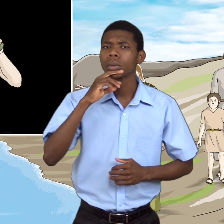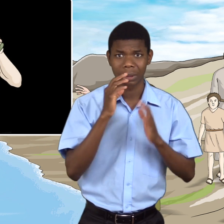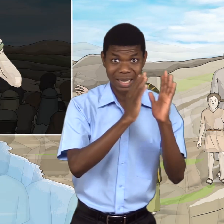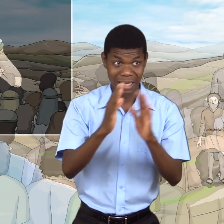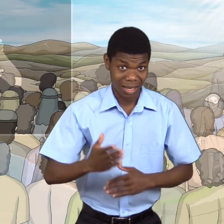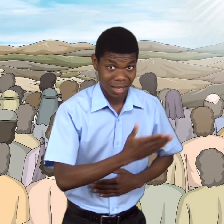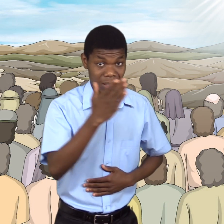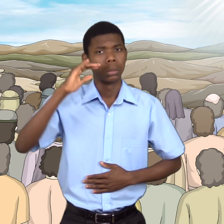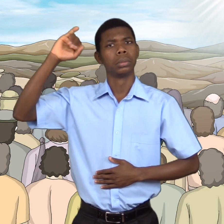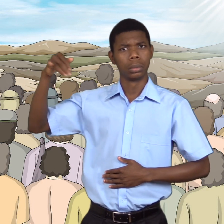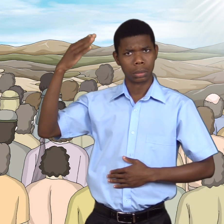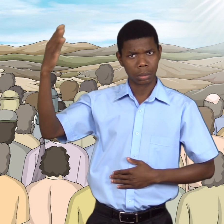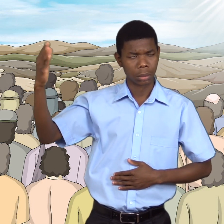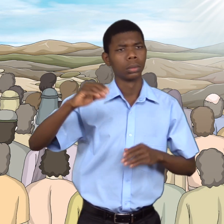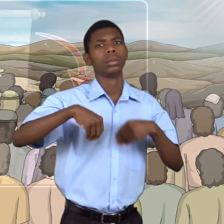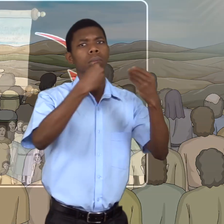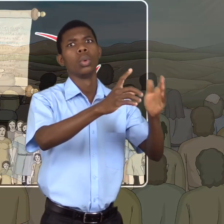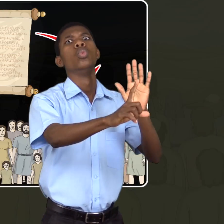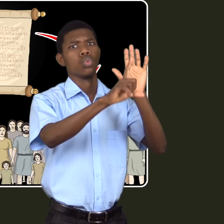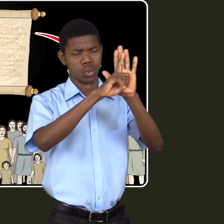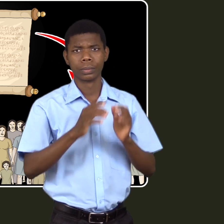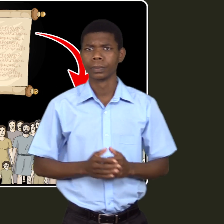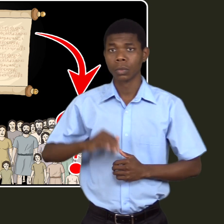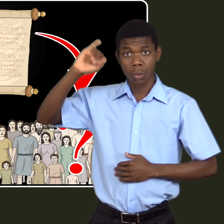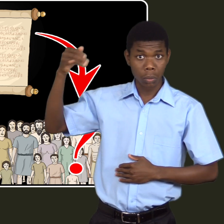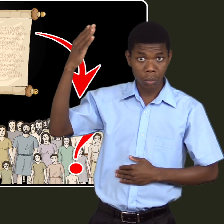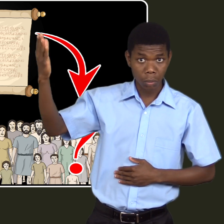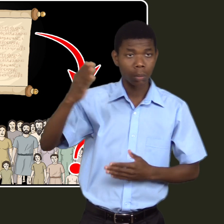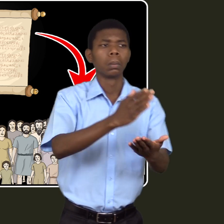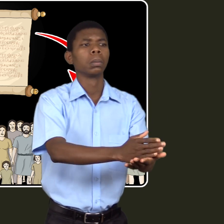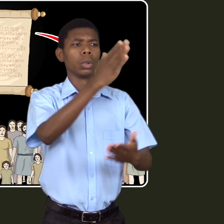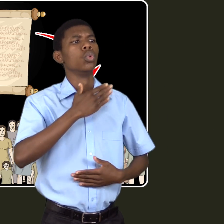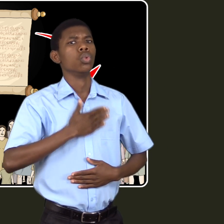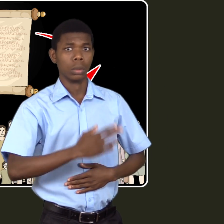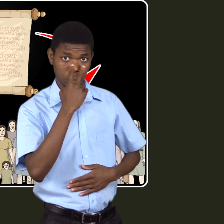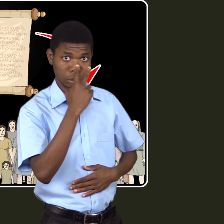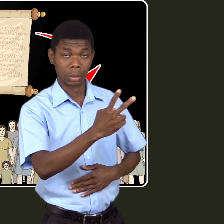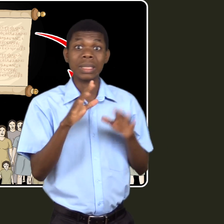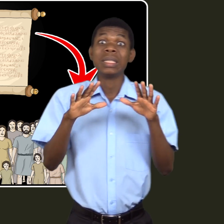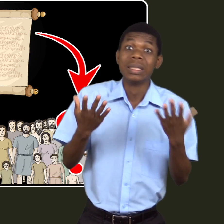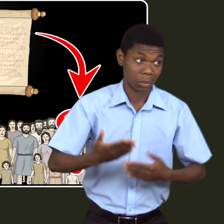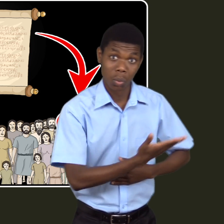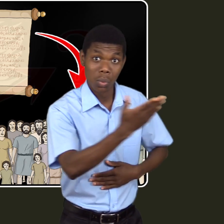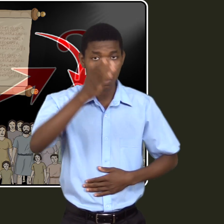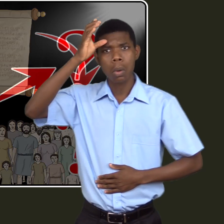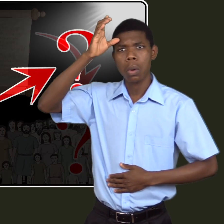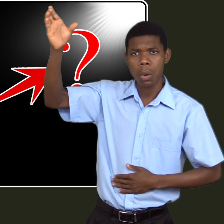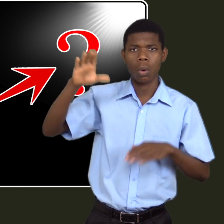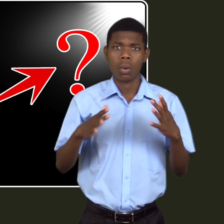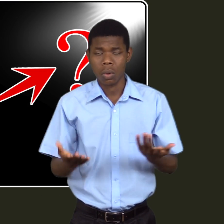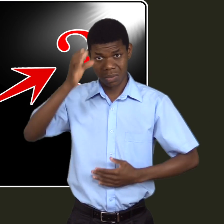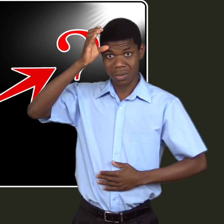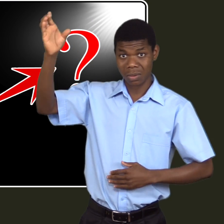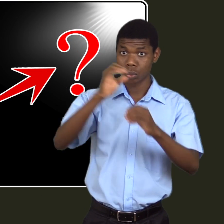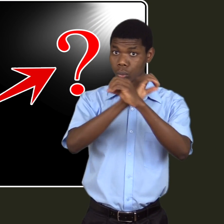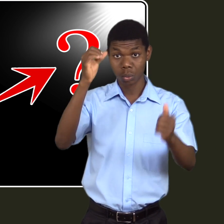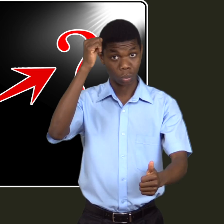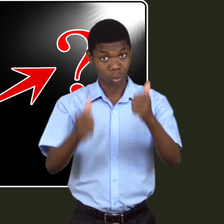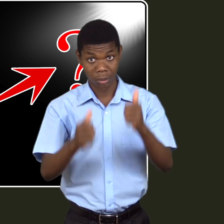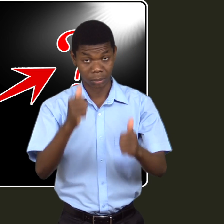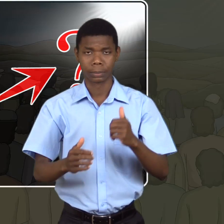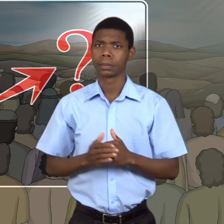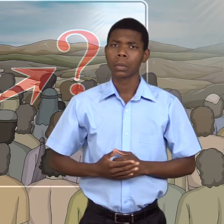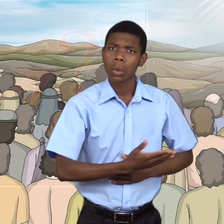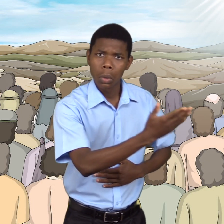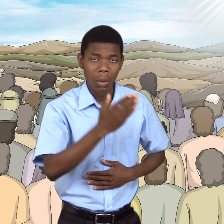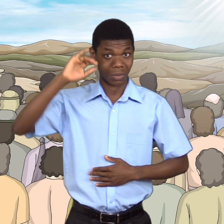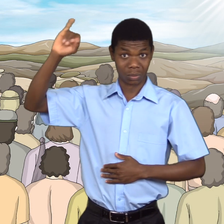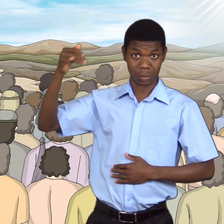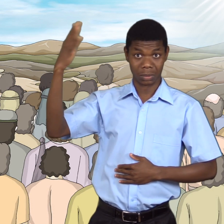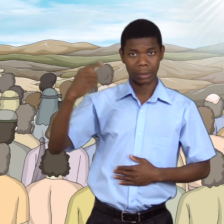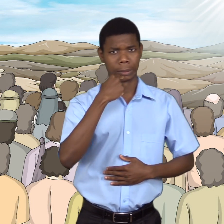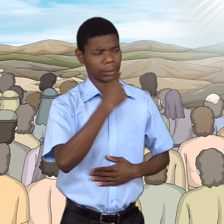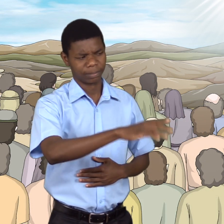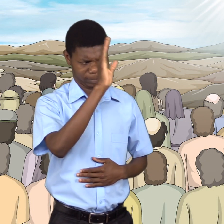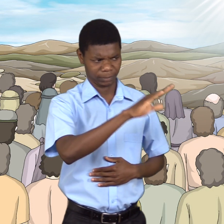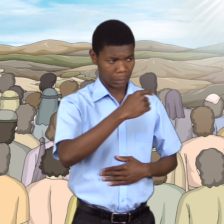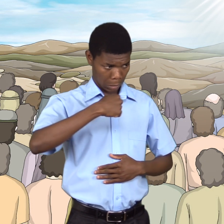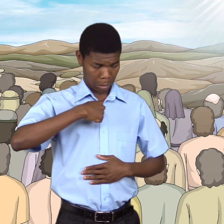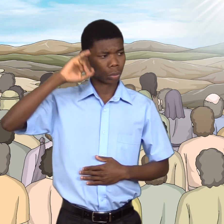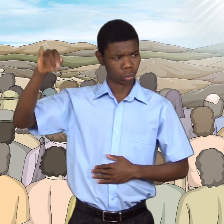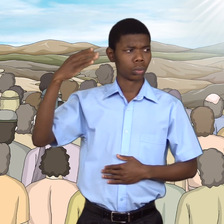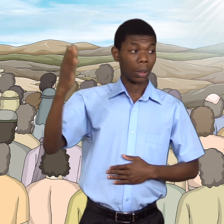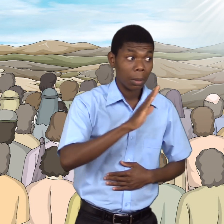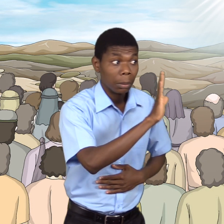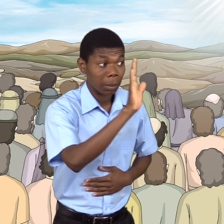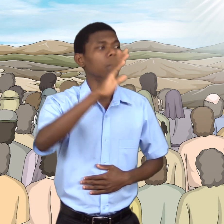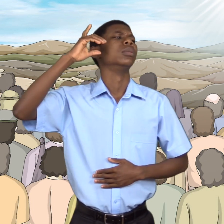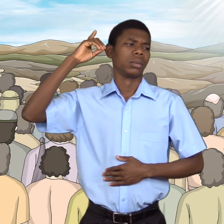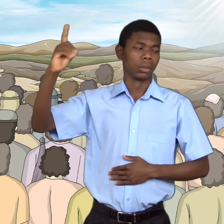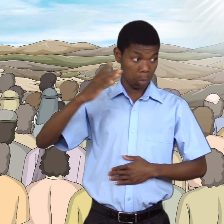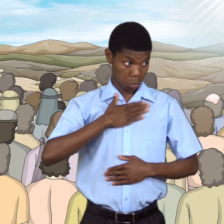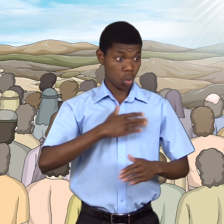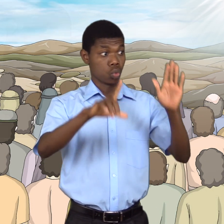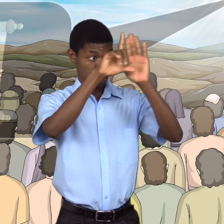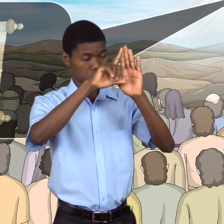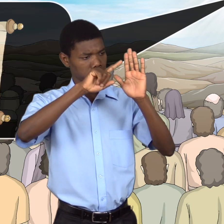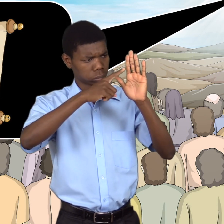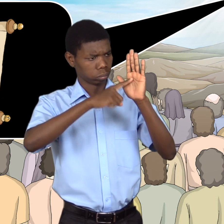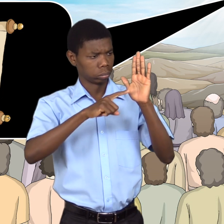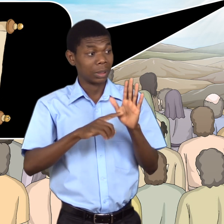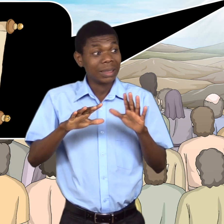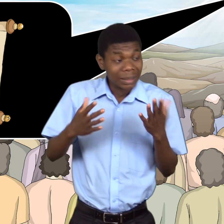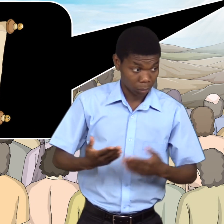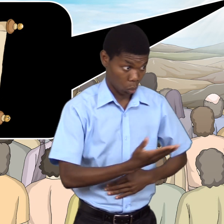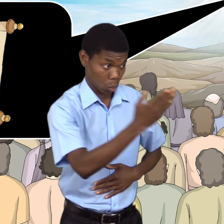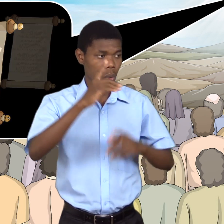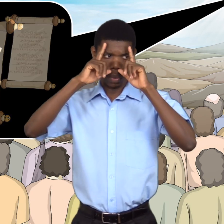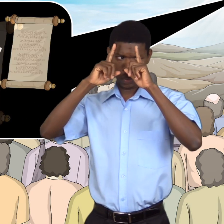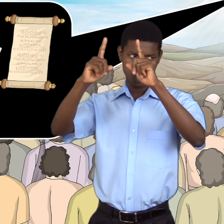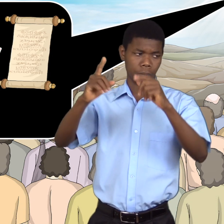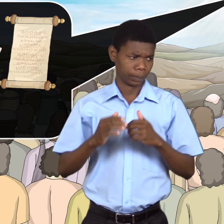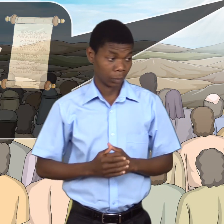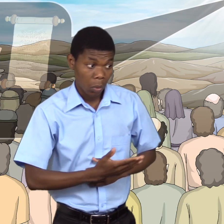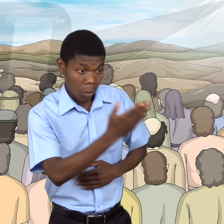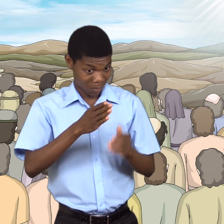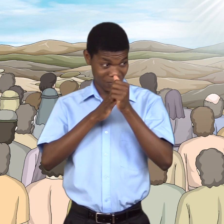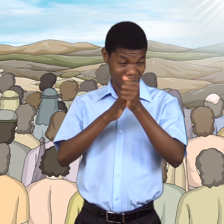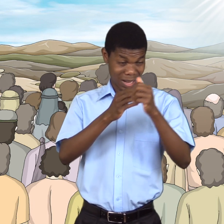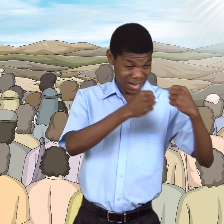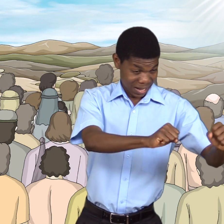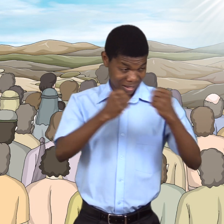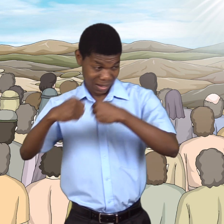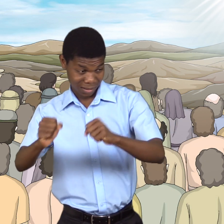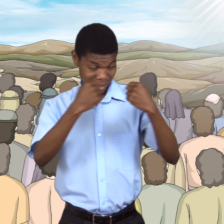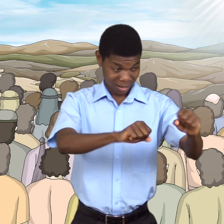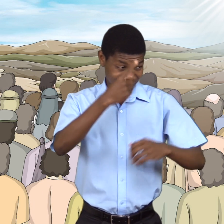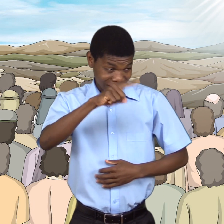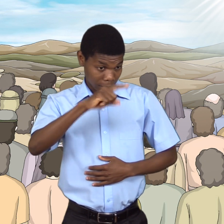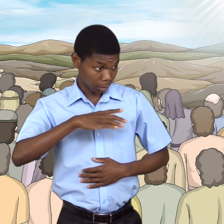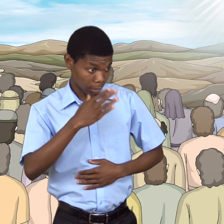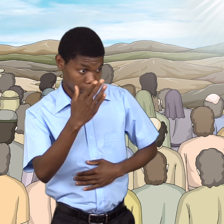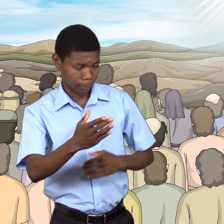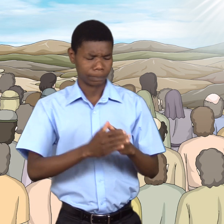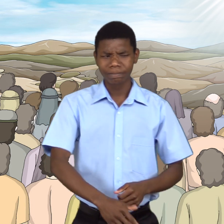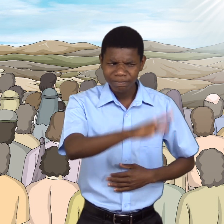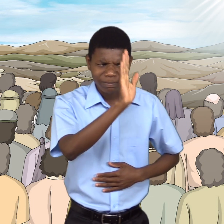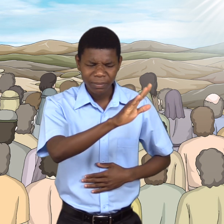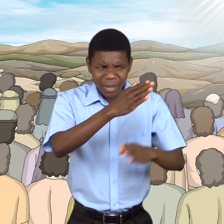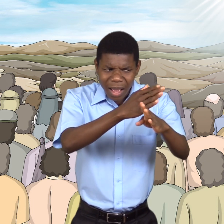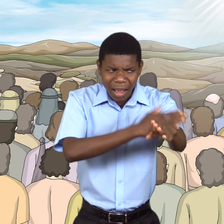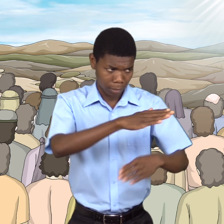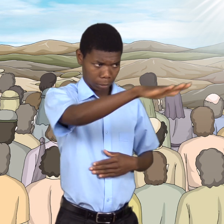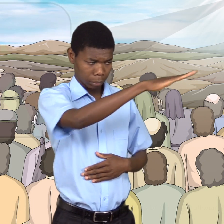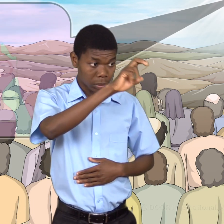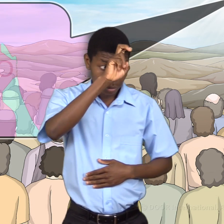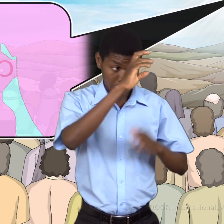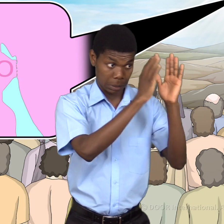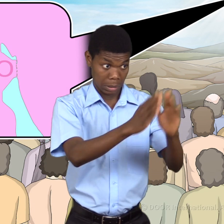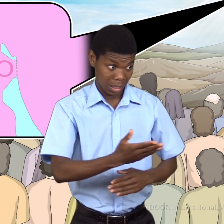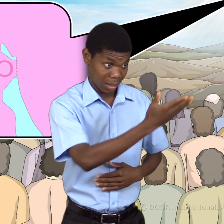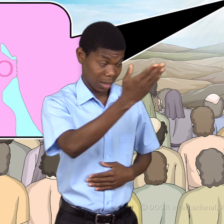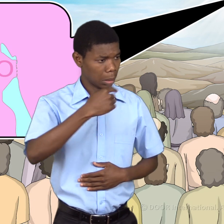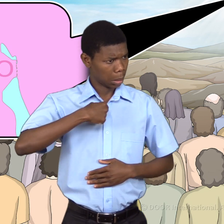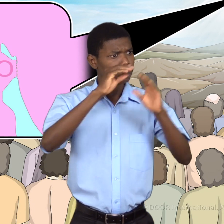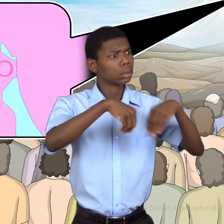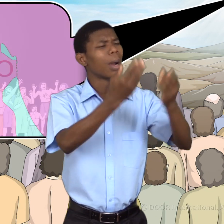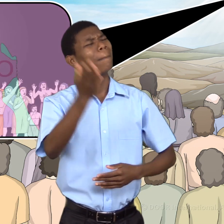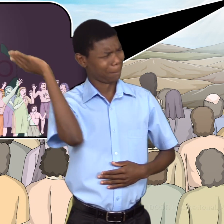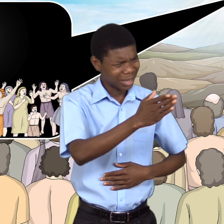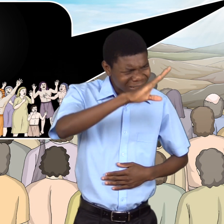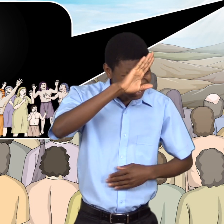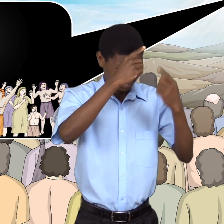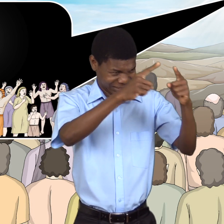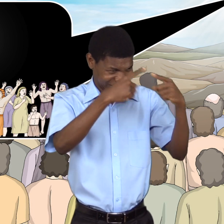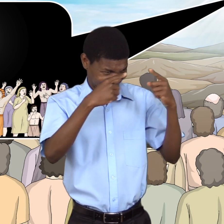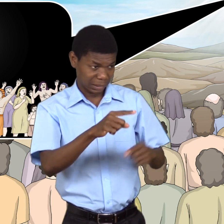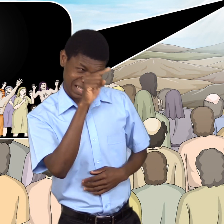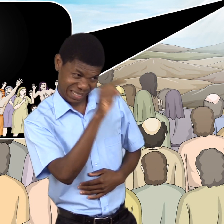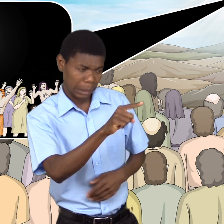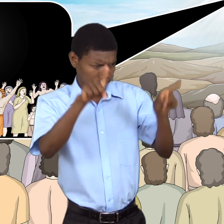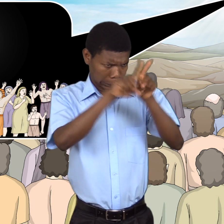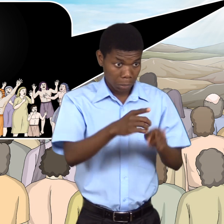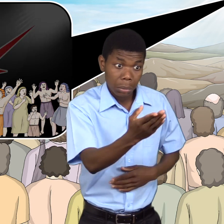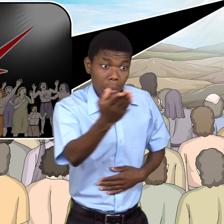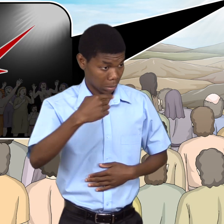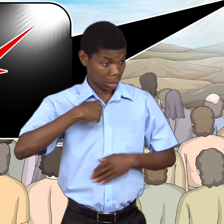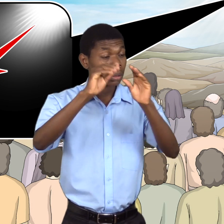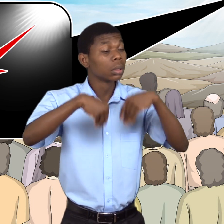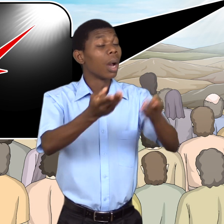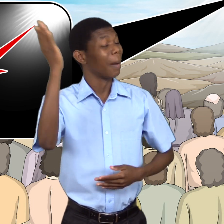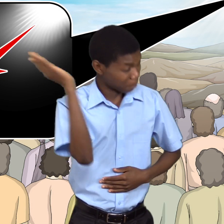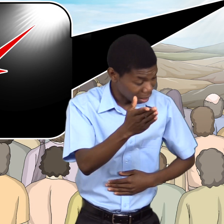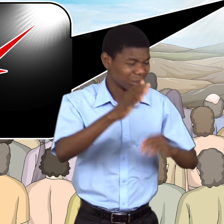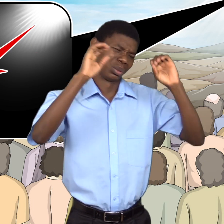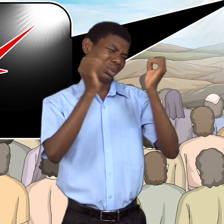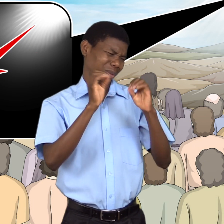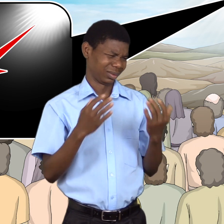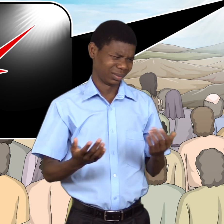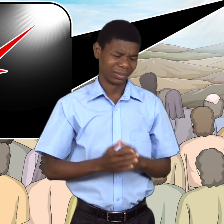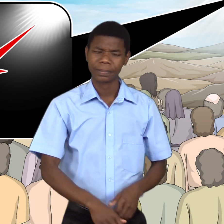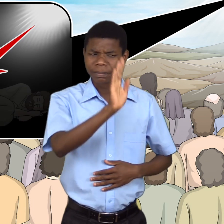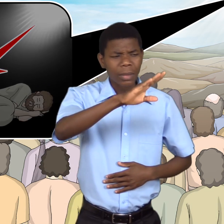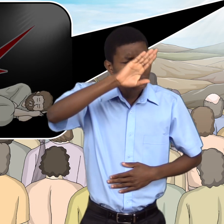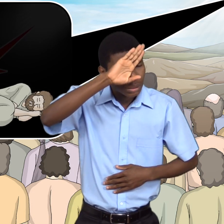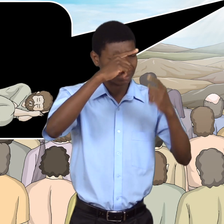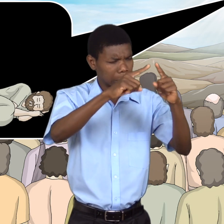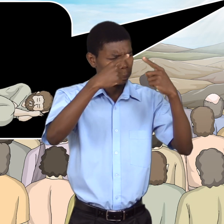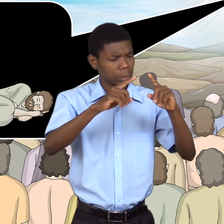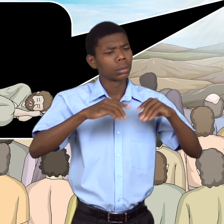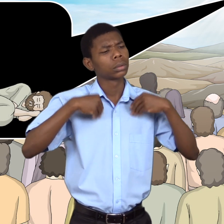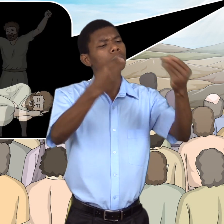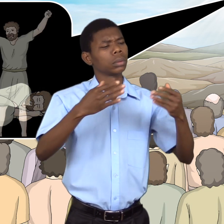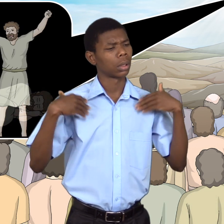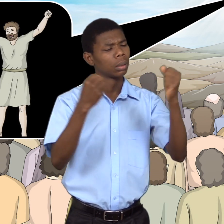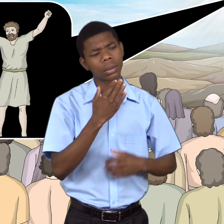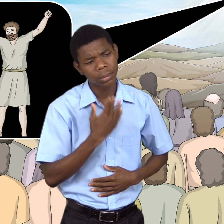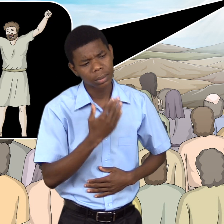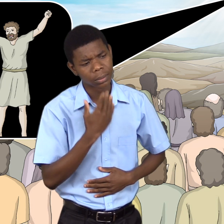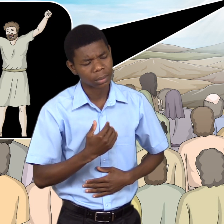There the LORD made for them a statute and an ordinance, and there He tested them, saying, “If you will listen carefully to the voice of the LORD your God, and do what is right in His eyes, and pay attention to His commands, and keep all His statutes, then I will not bring on you any of the diseases I inflicted on the Egyptians.